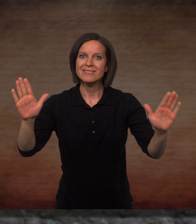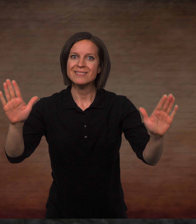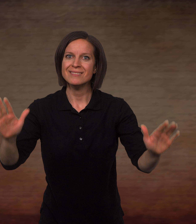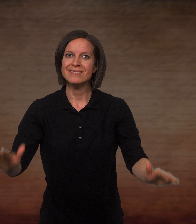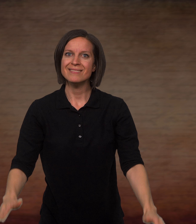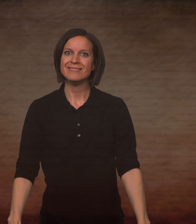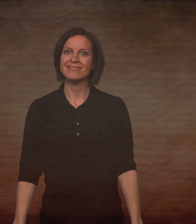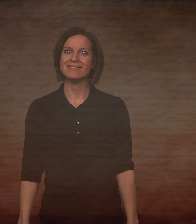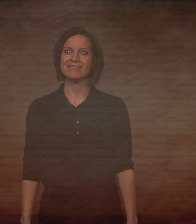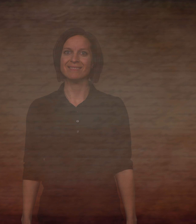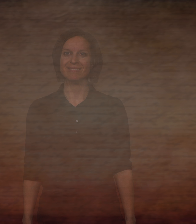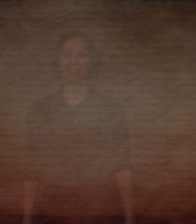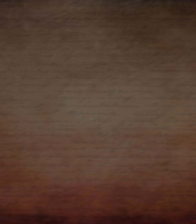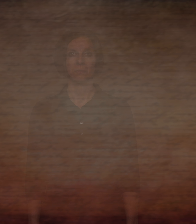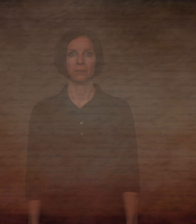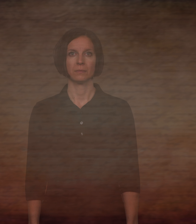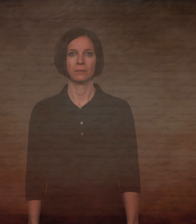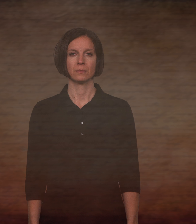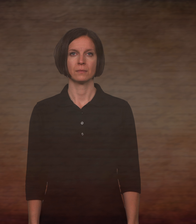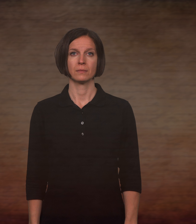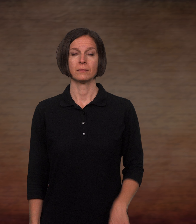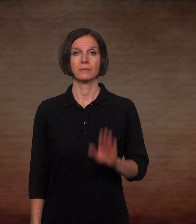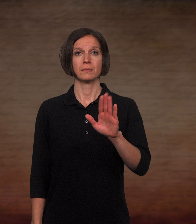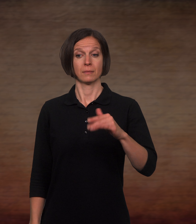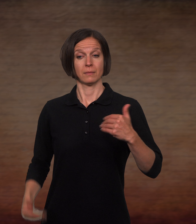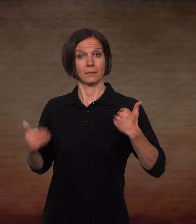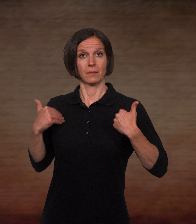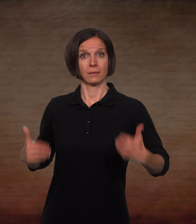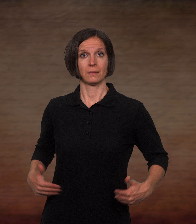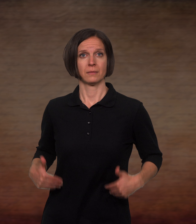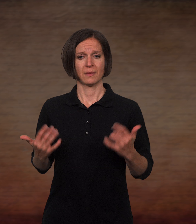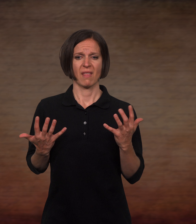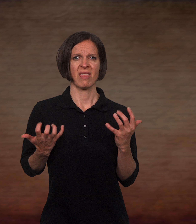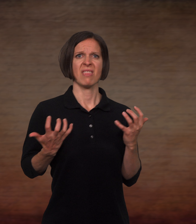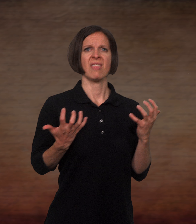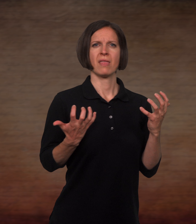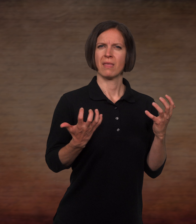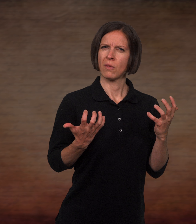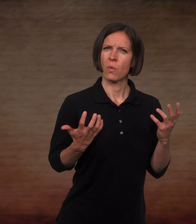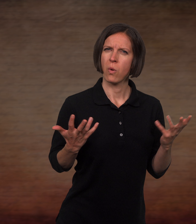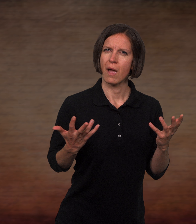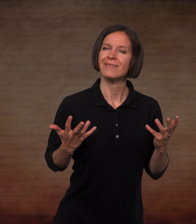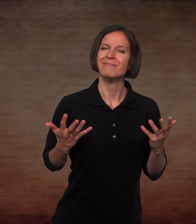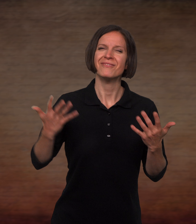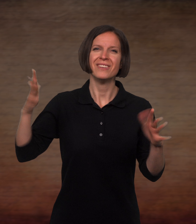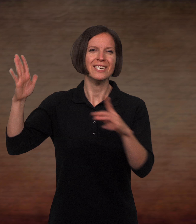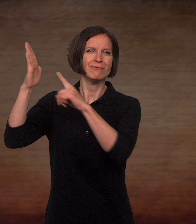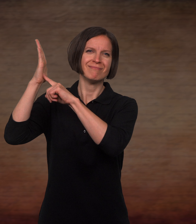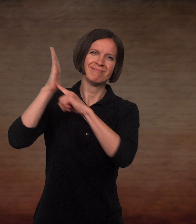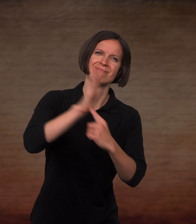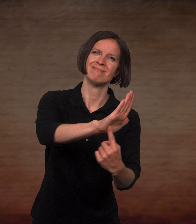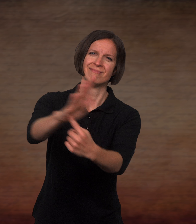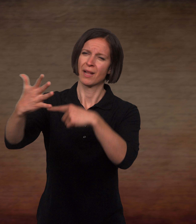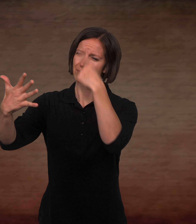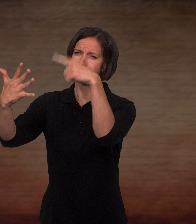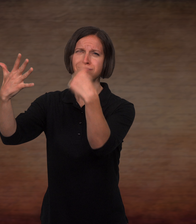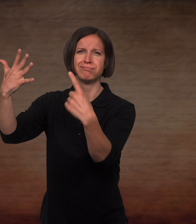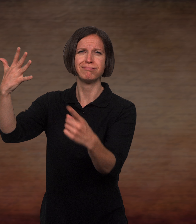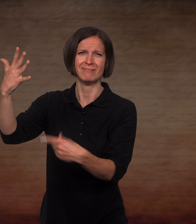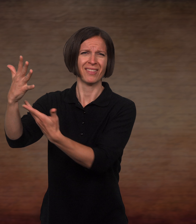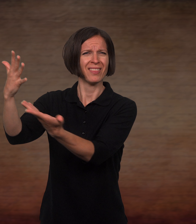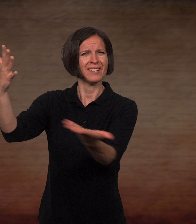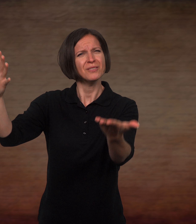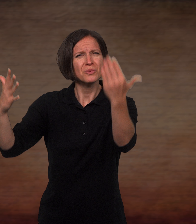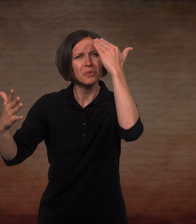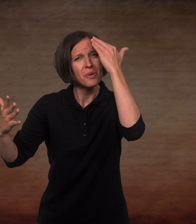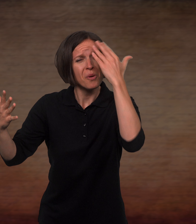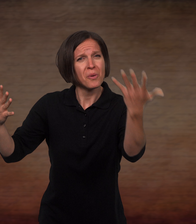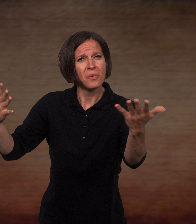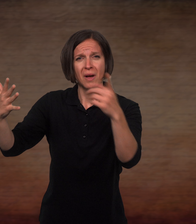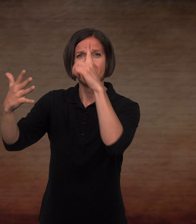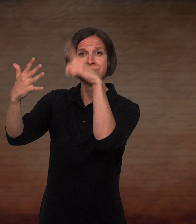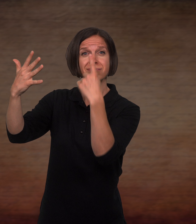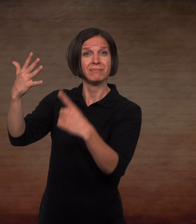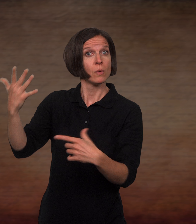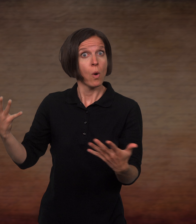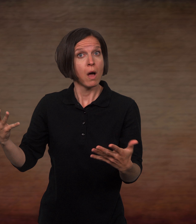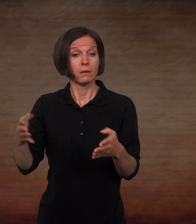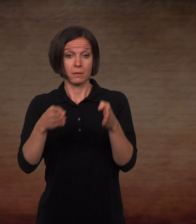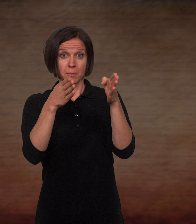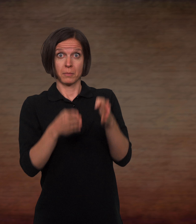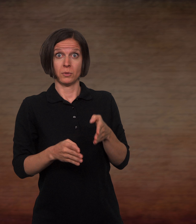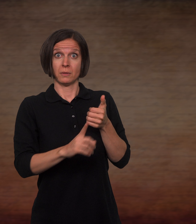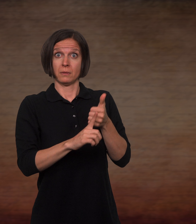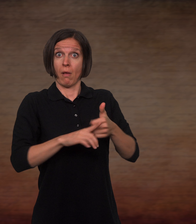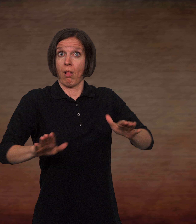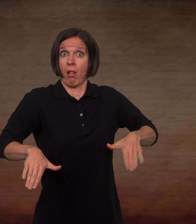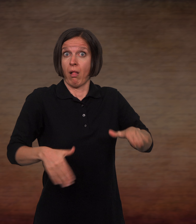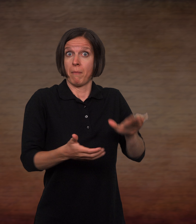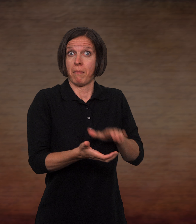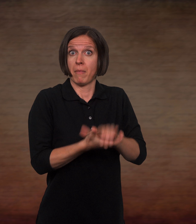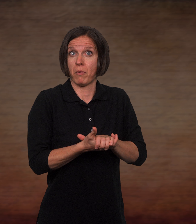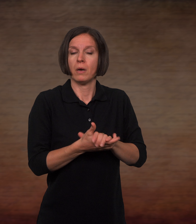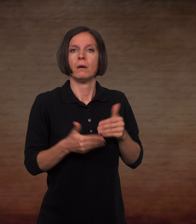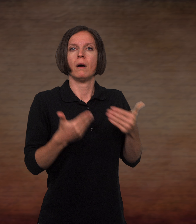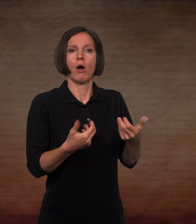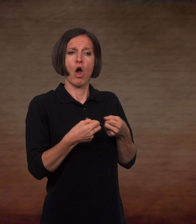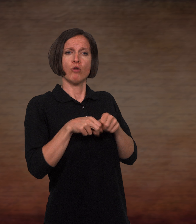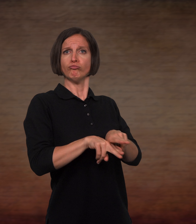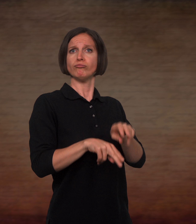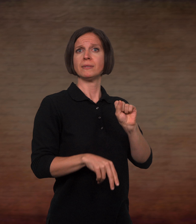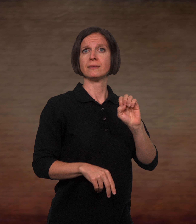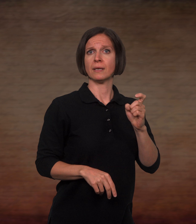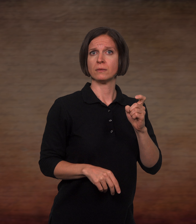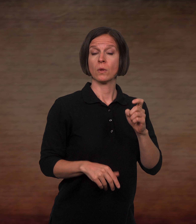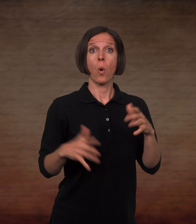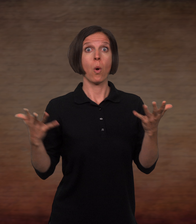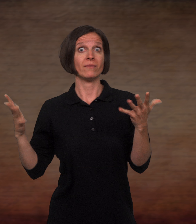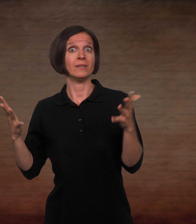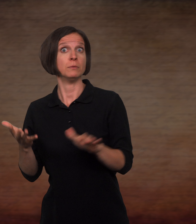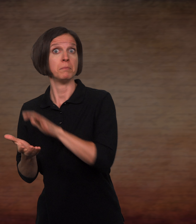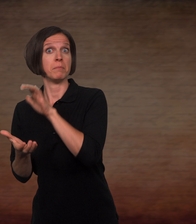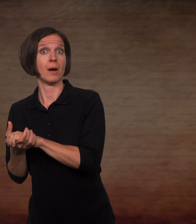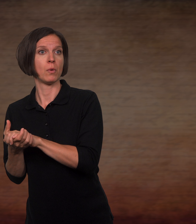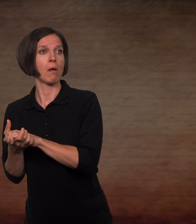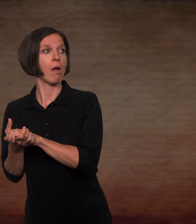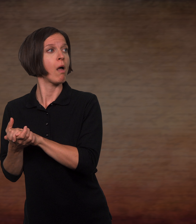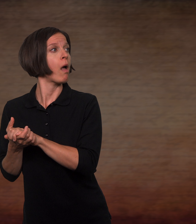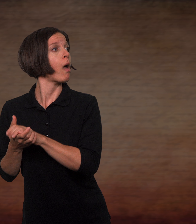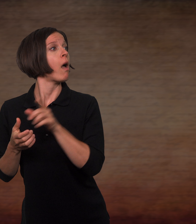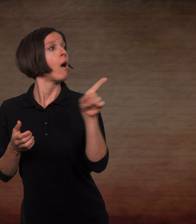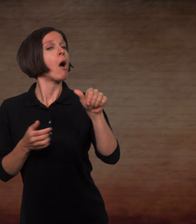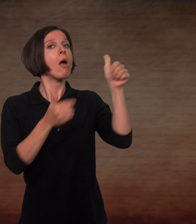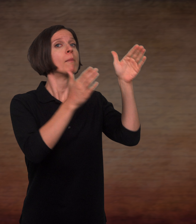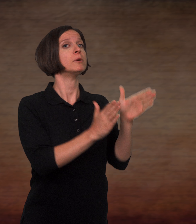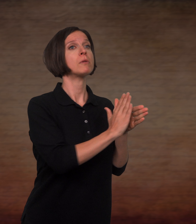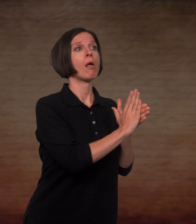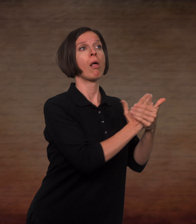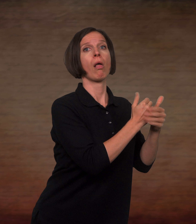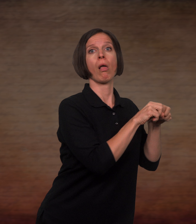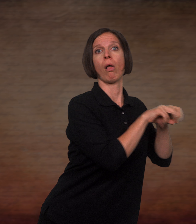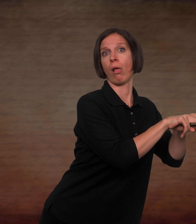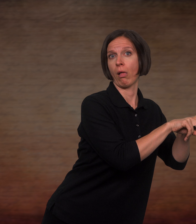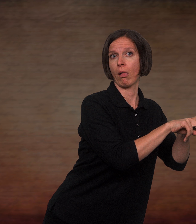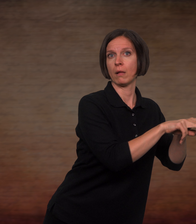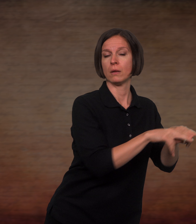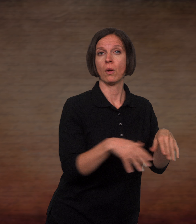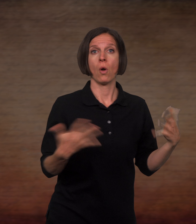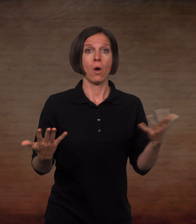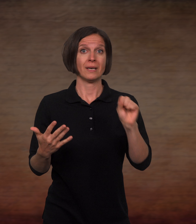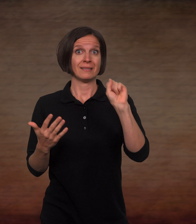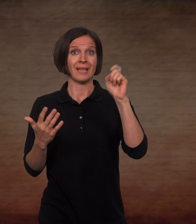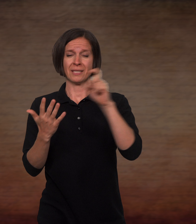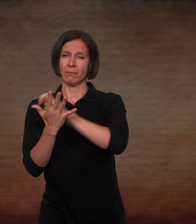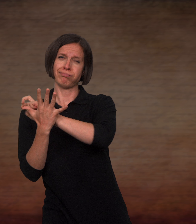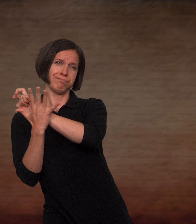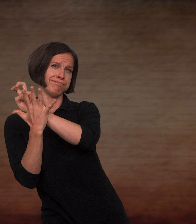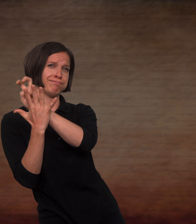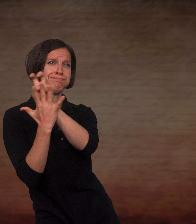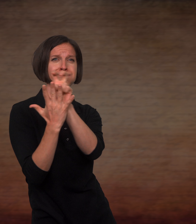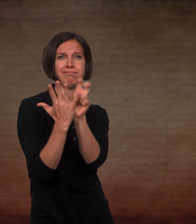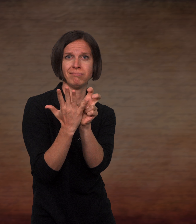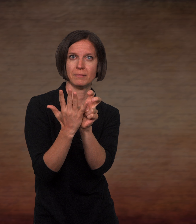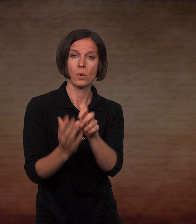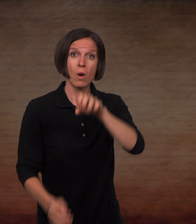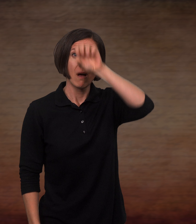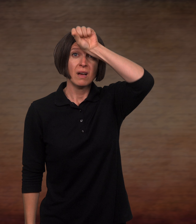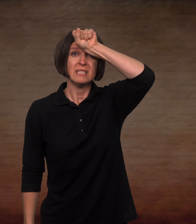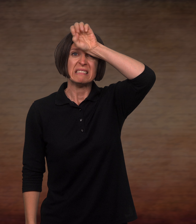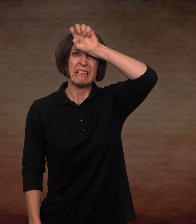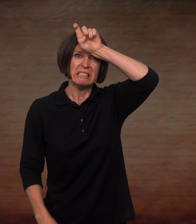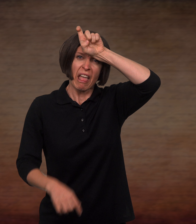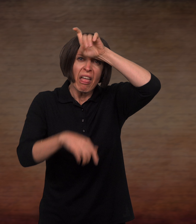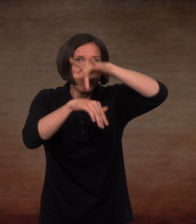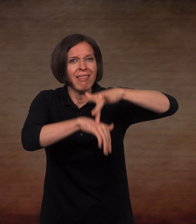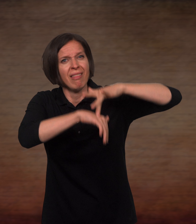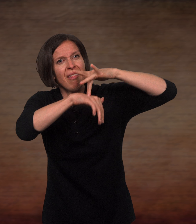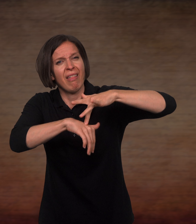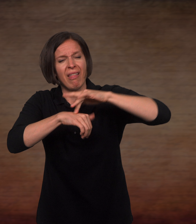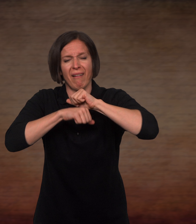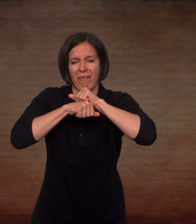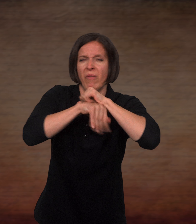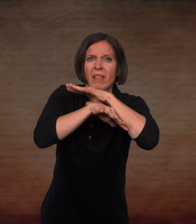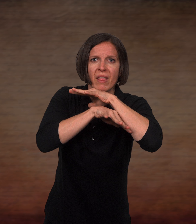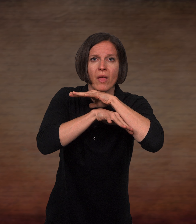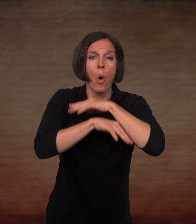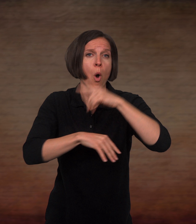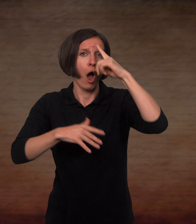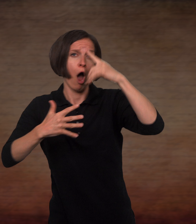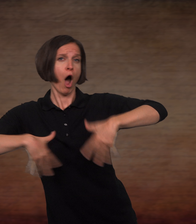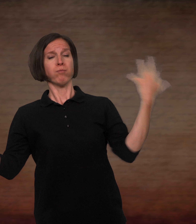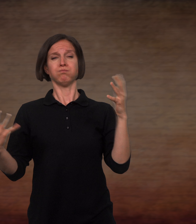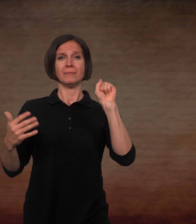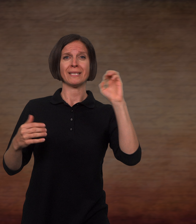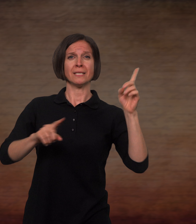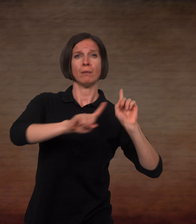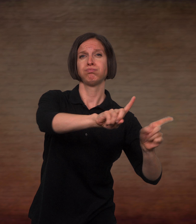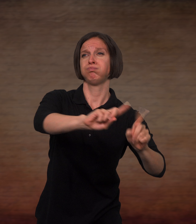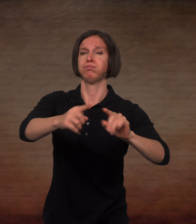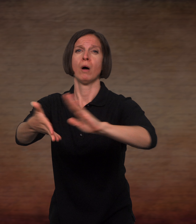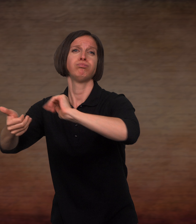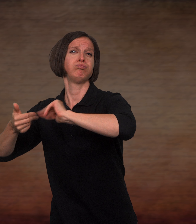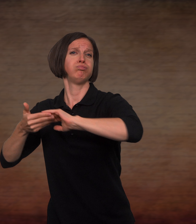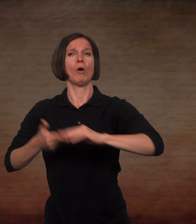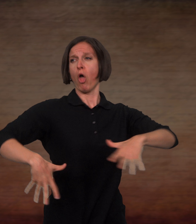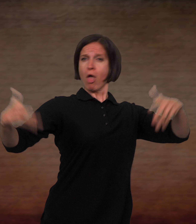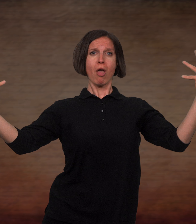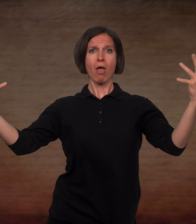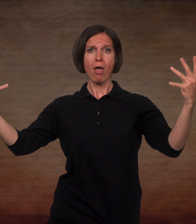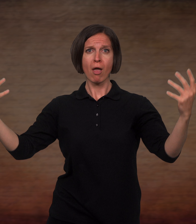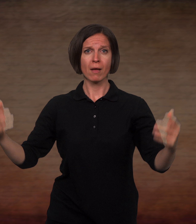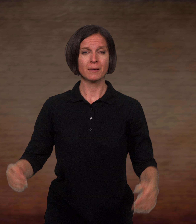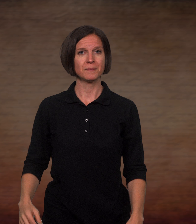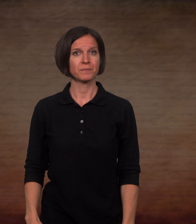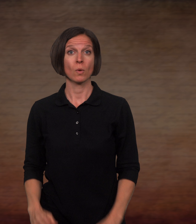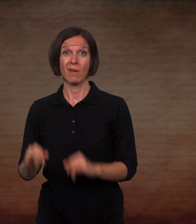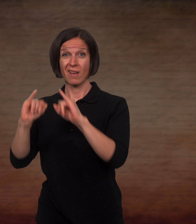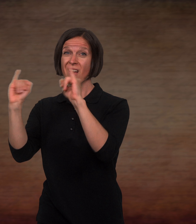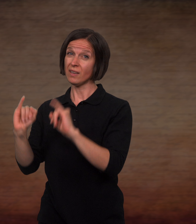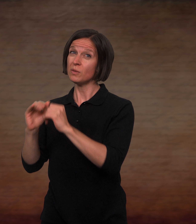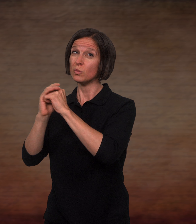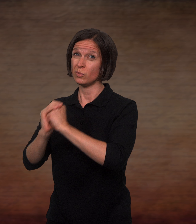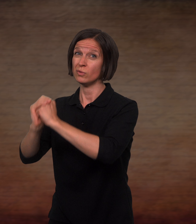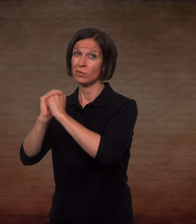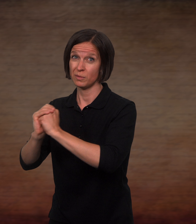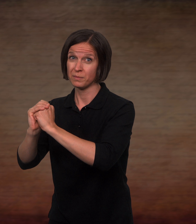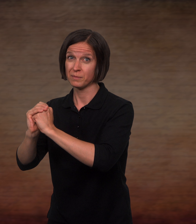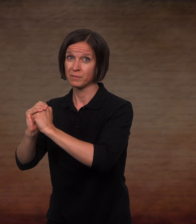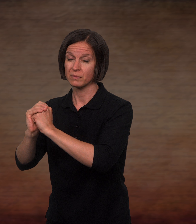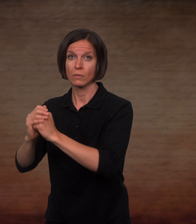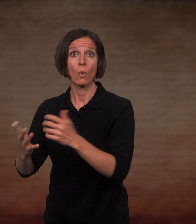The acts of the flesh are obvious: sexual immorality, impurity, and debauchery;